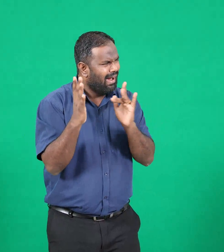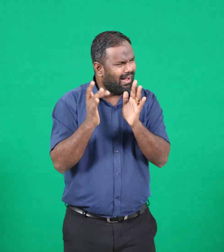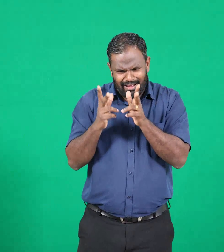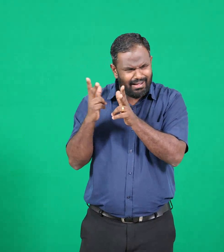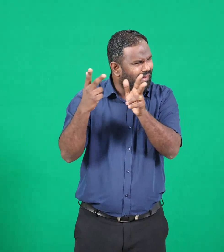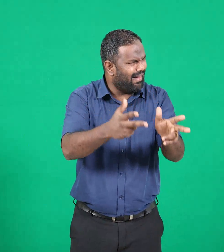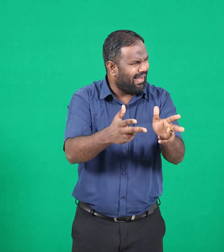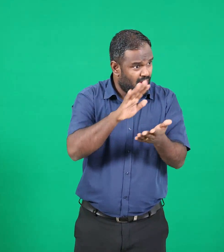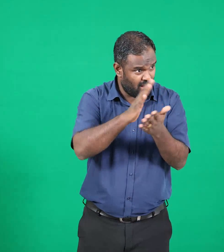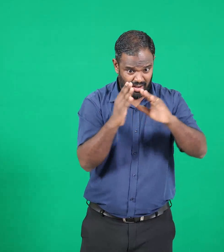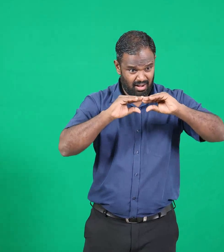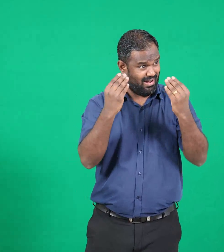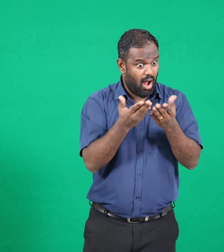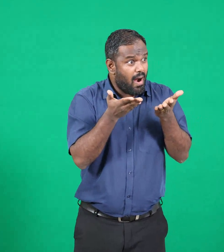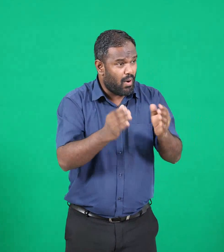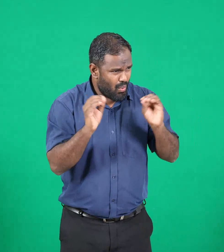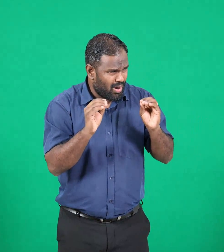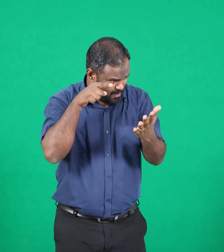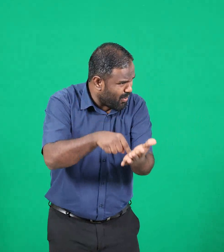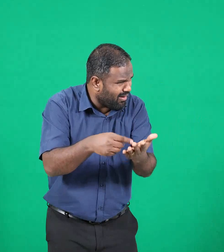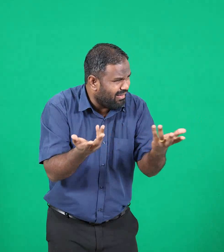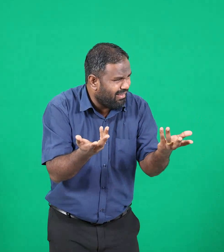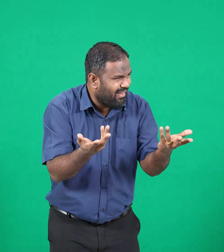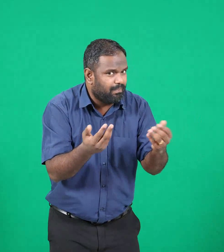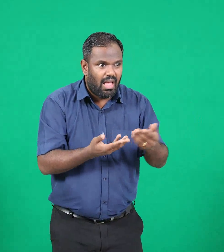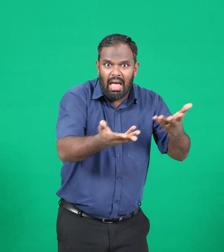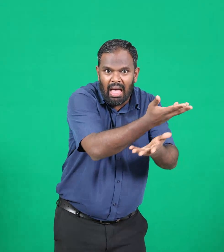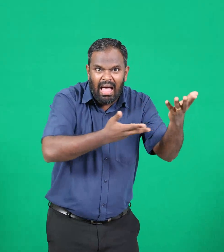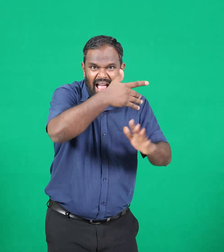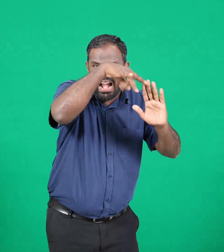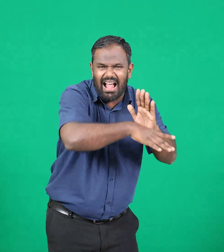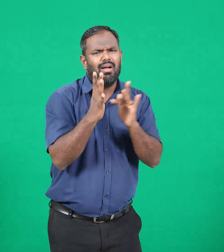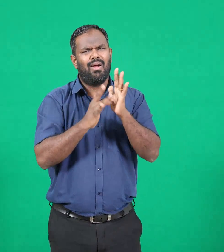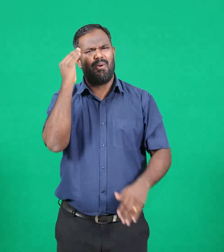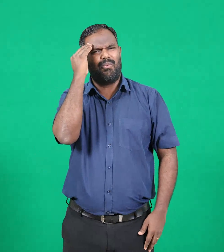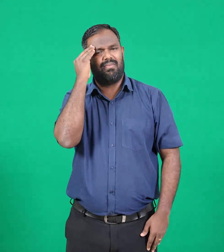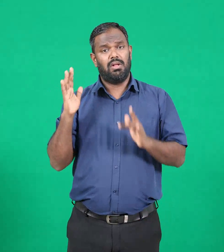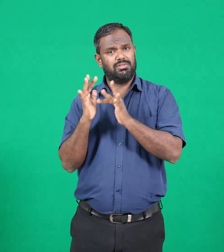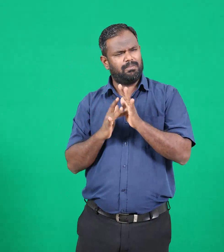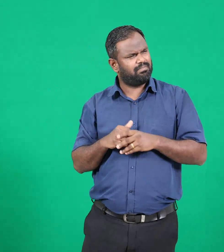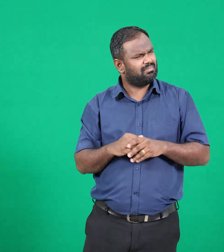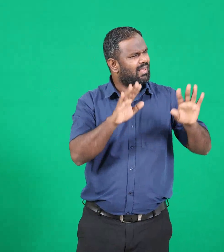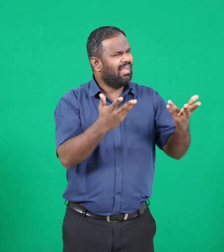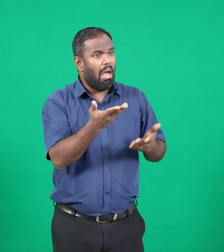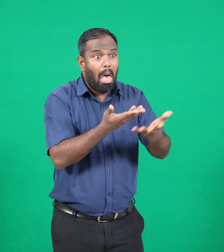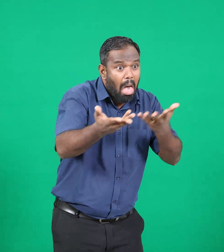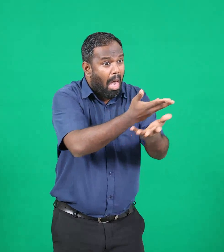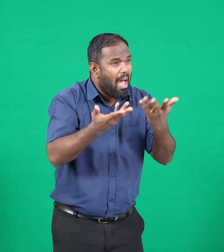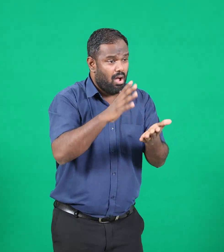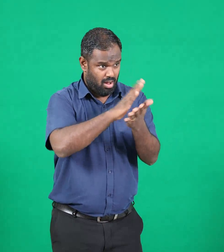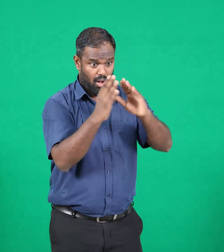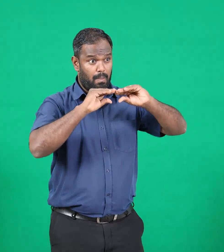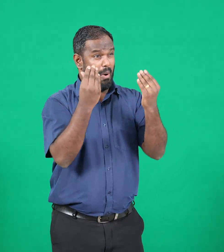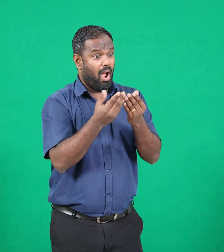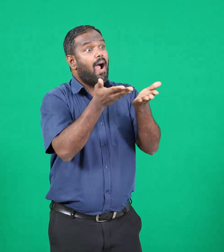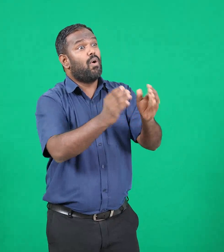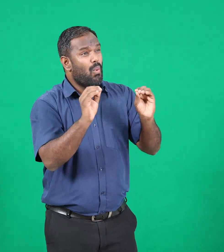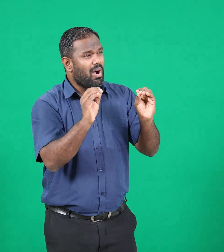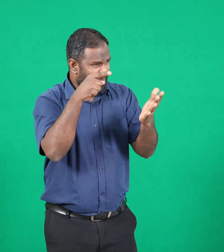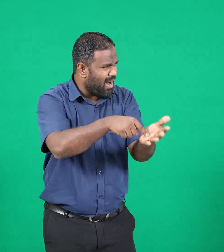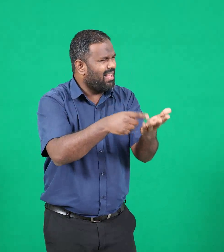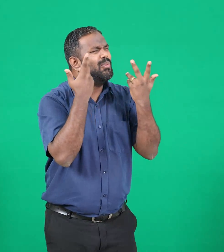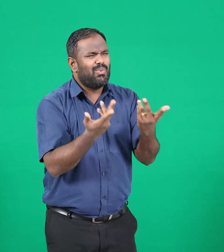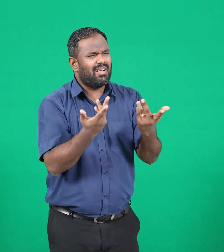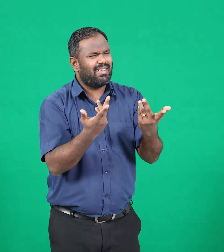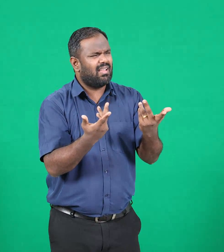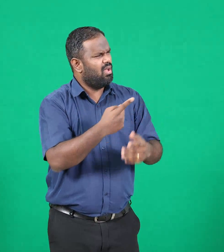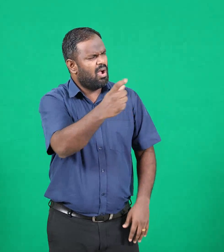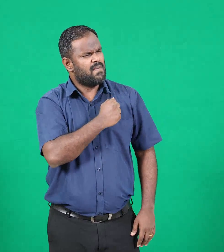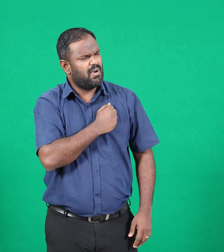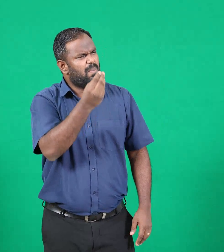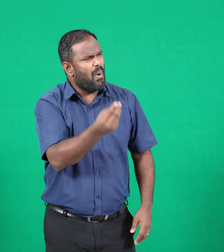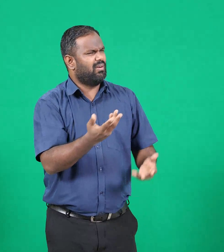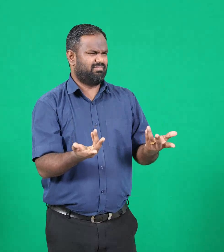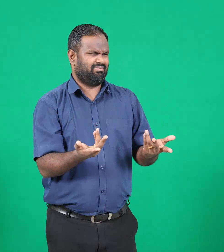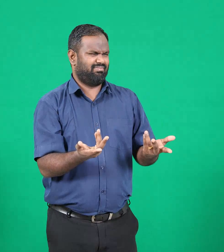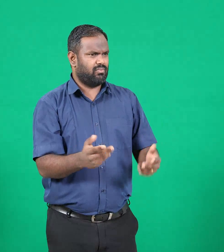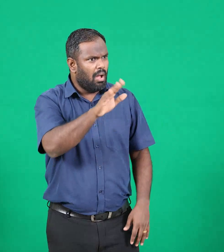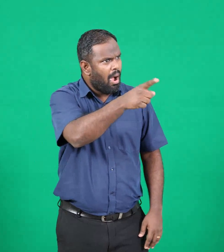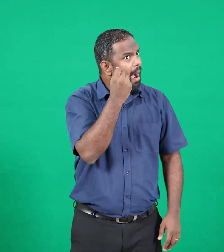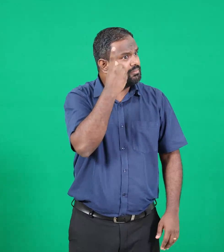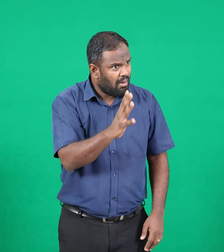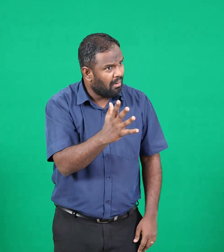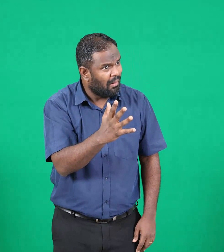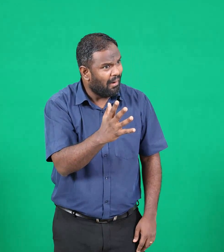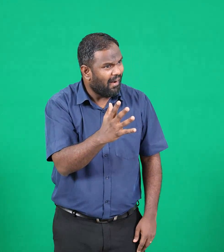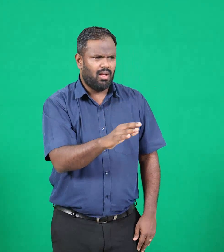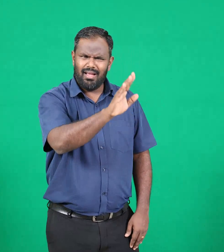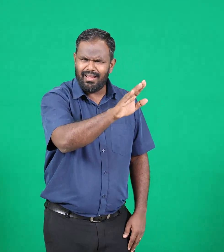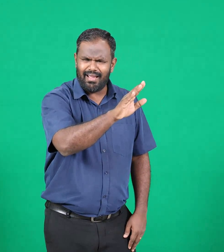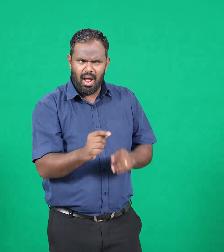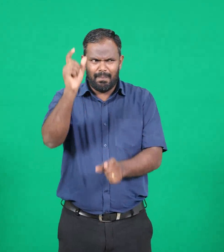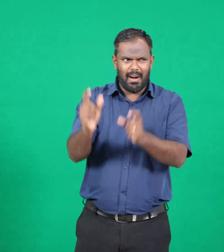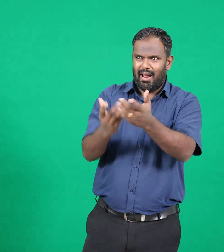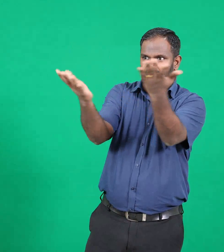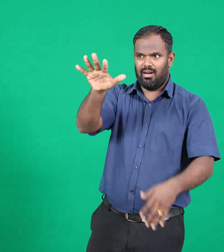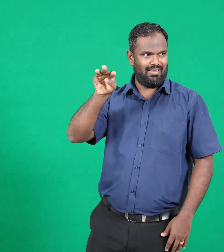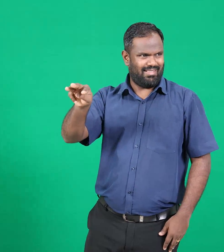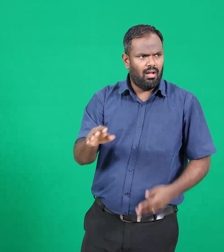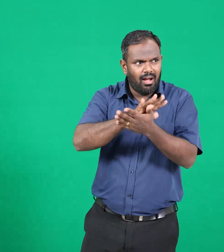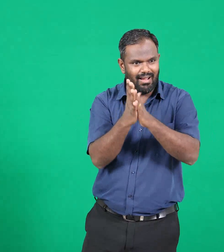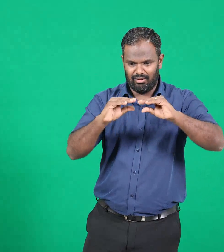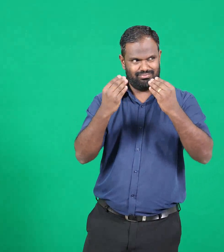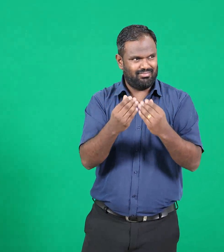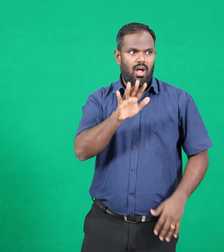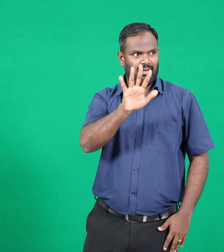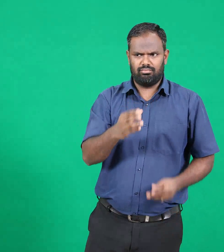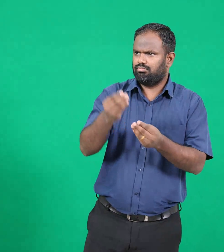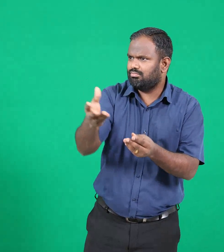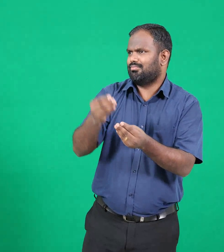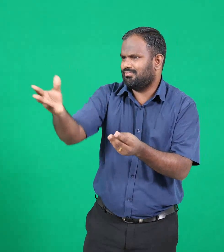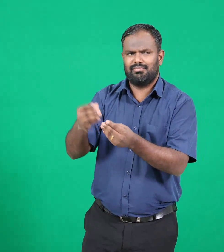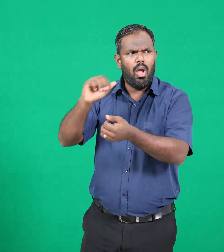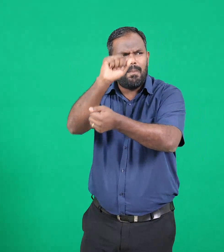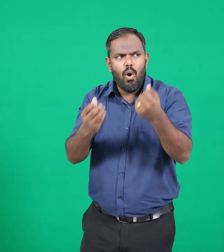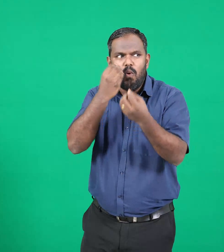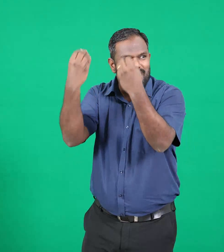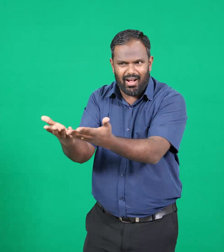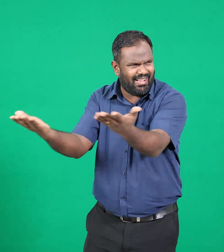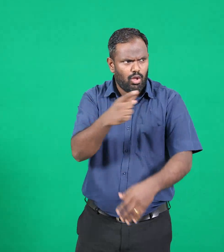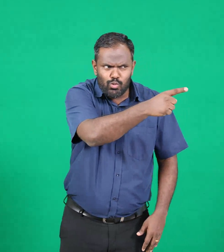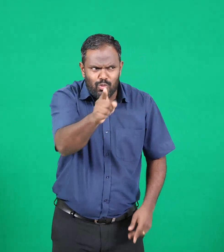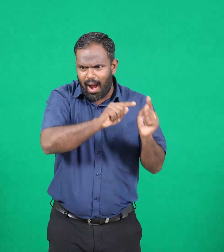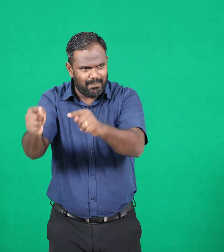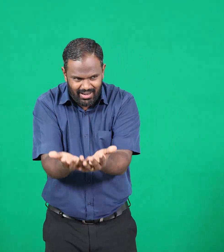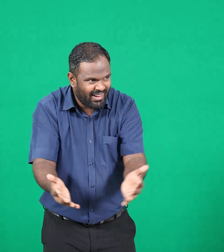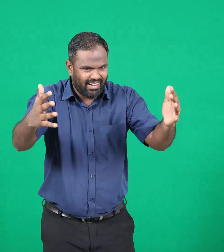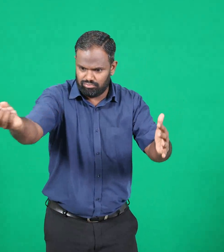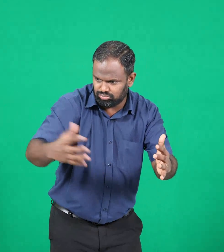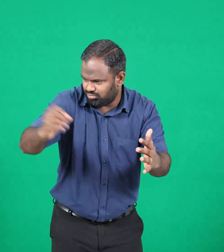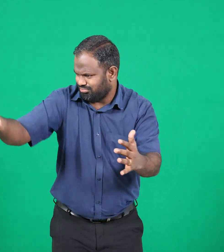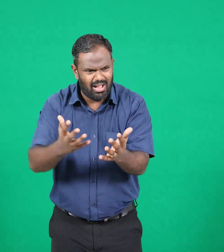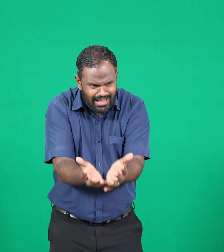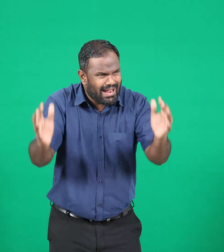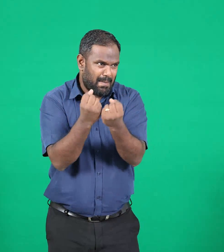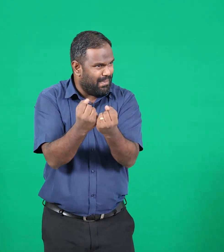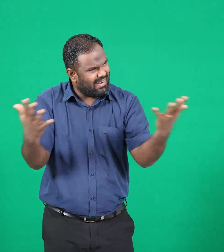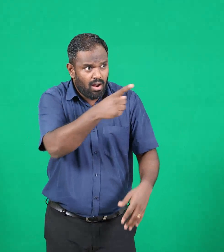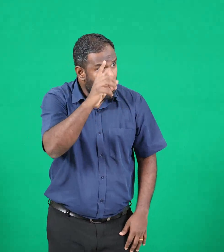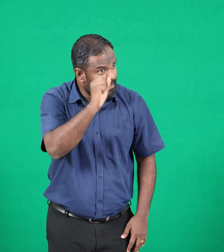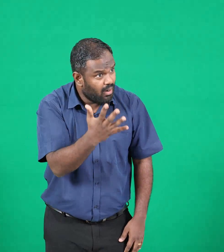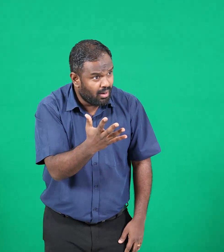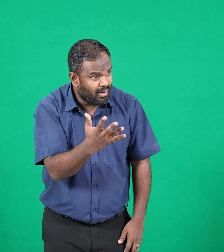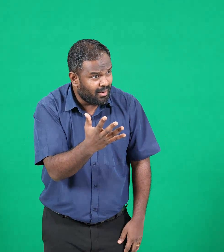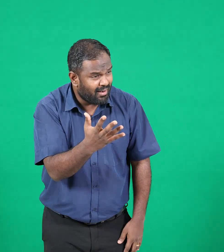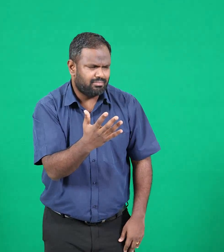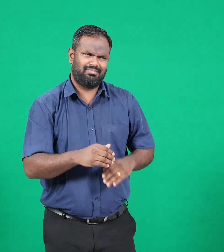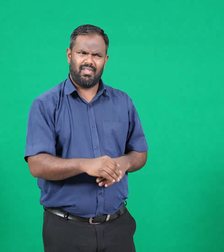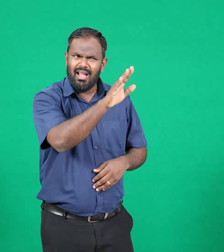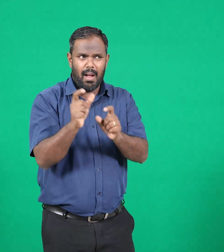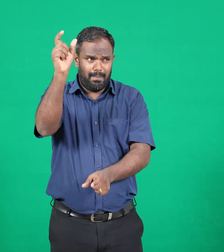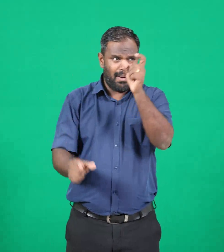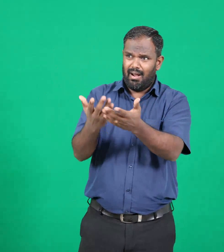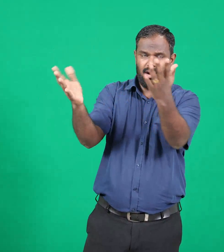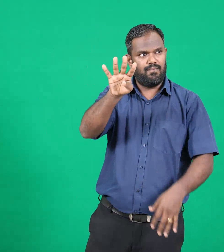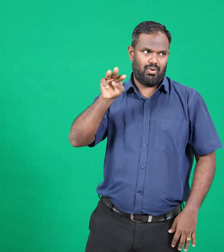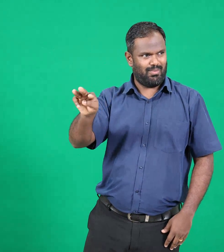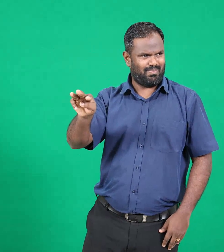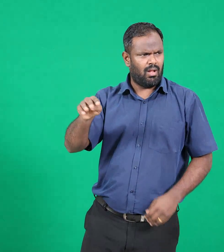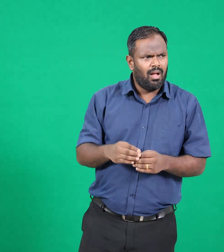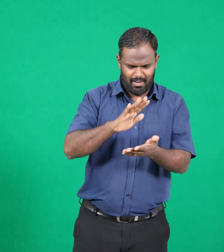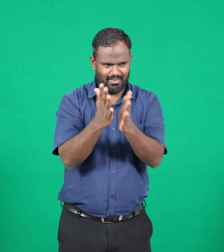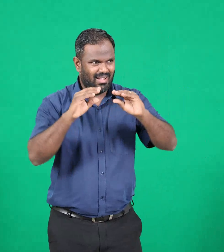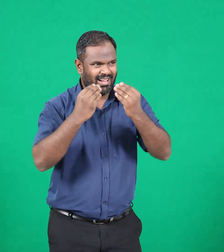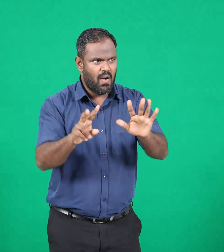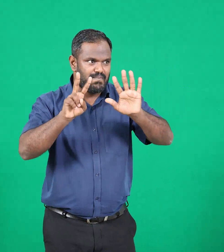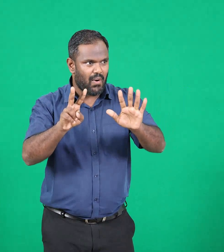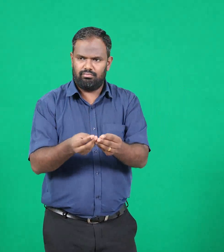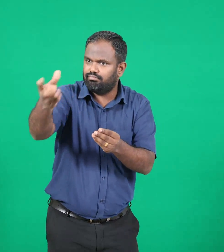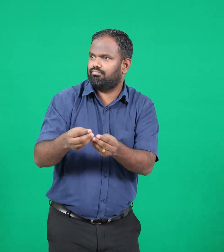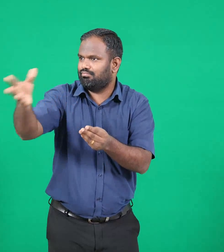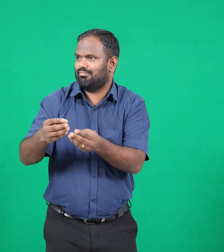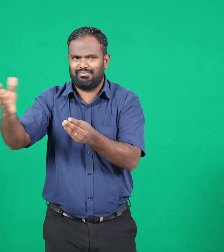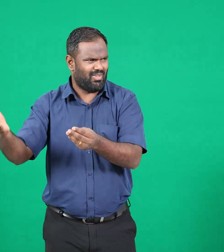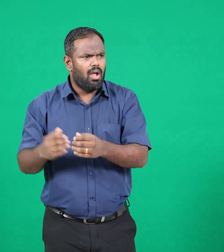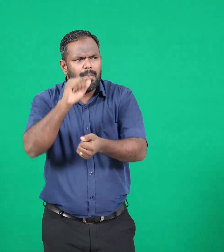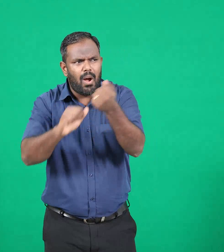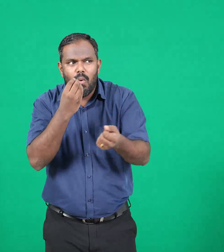Aware of their conversation, Jesus said, "You of little faith, why are you debating among yourselves about having no bread? Do you still not understand? Do you not remember the five loaves for the five thousand, and how many basketfuls you gathered?